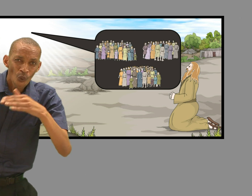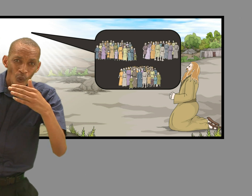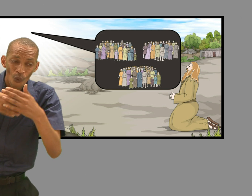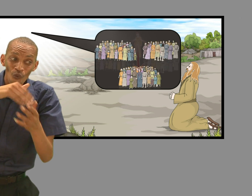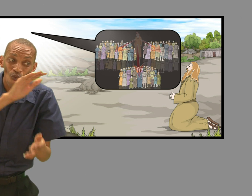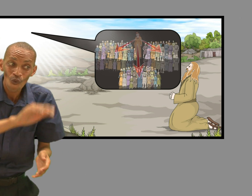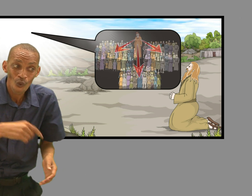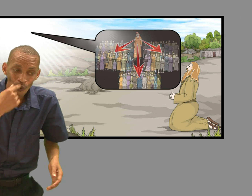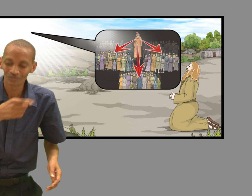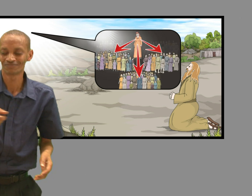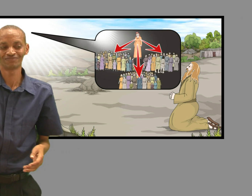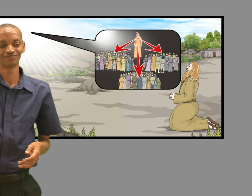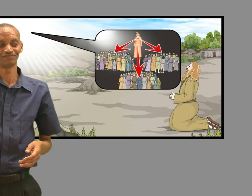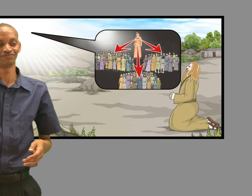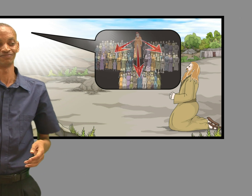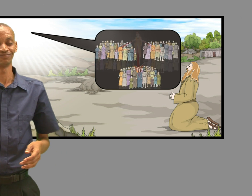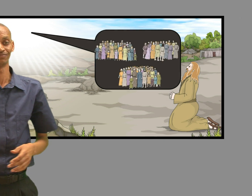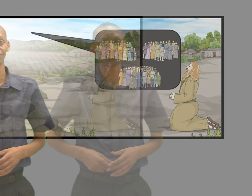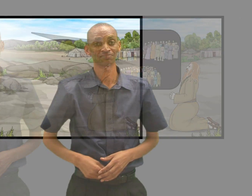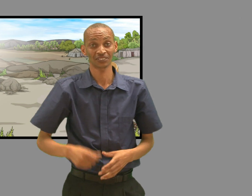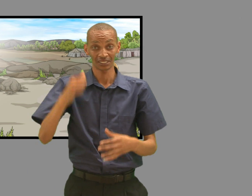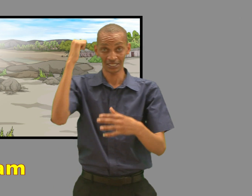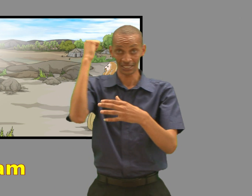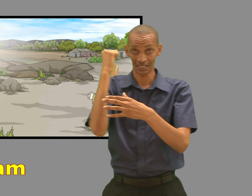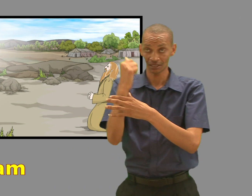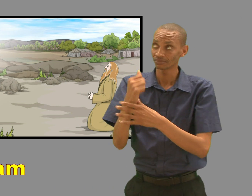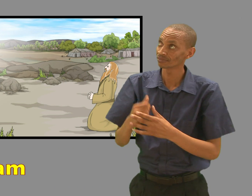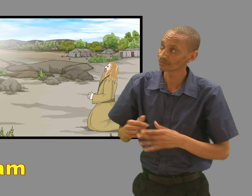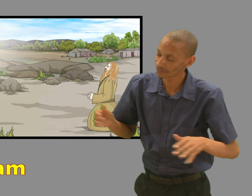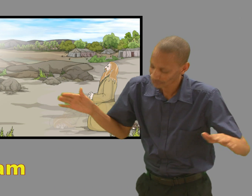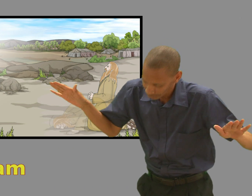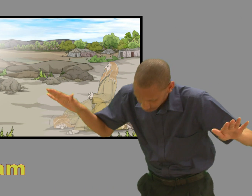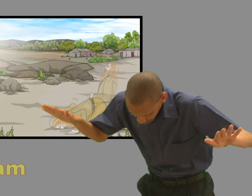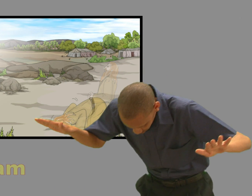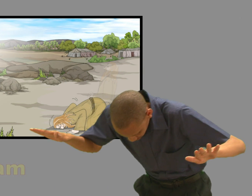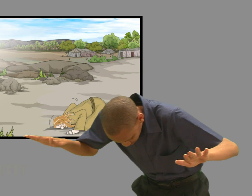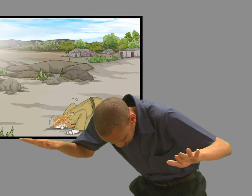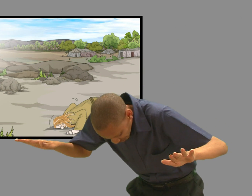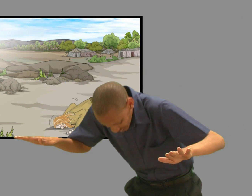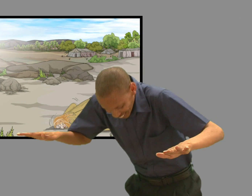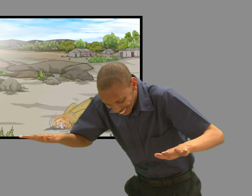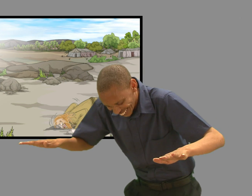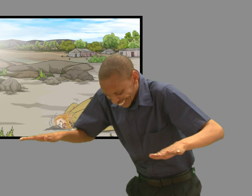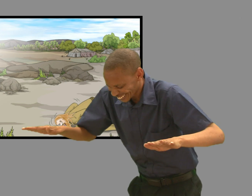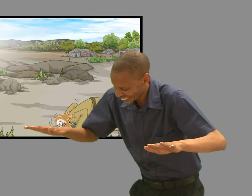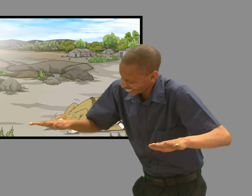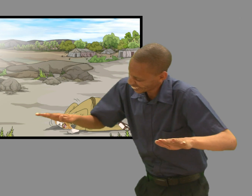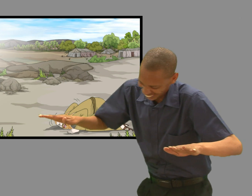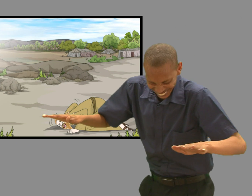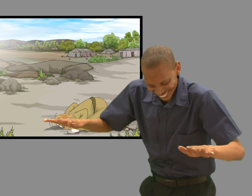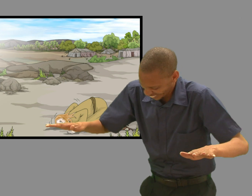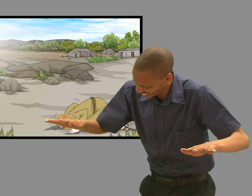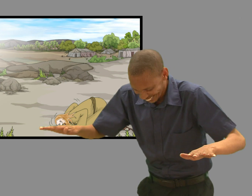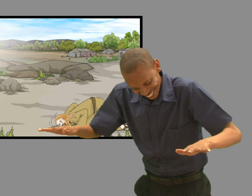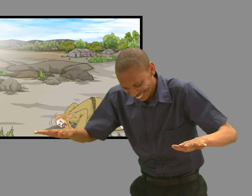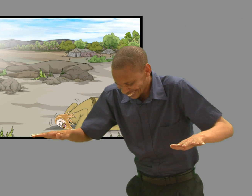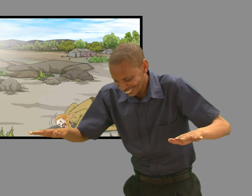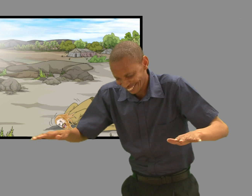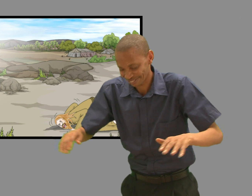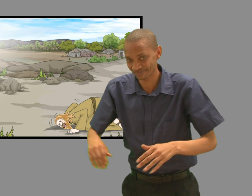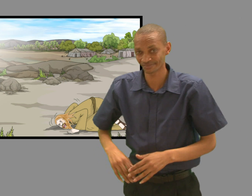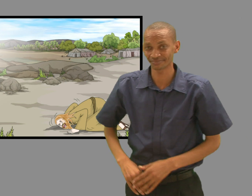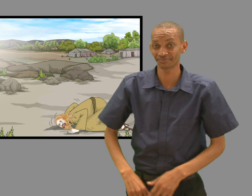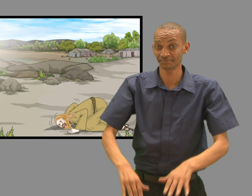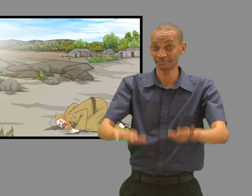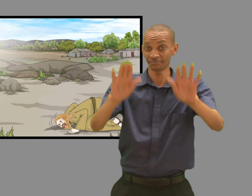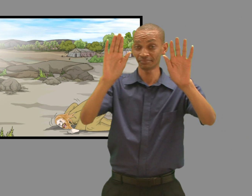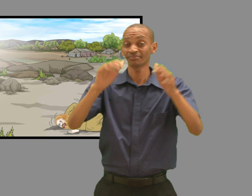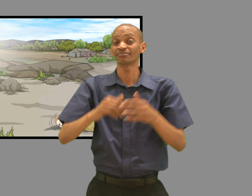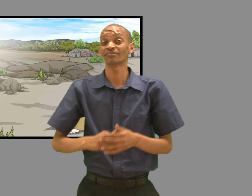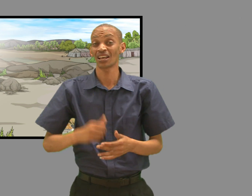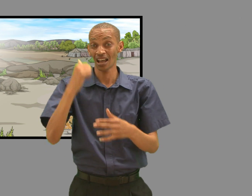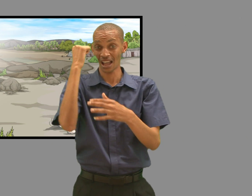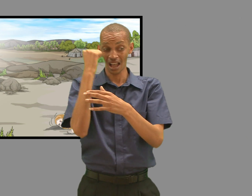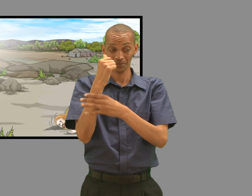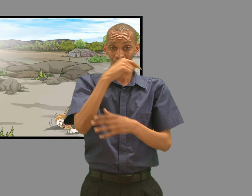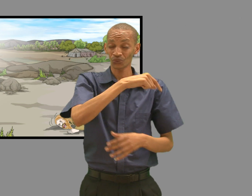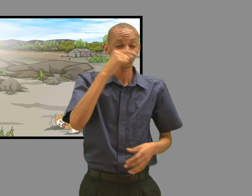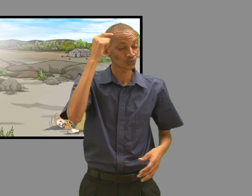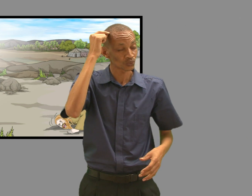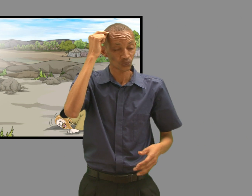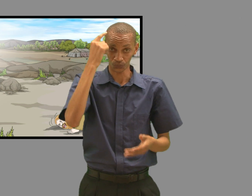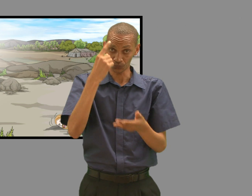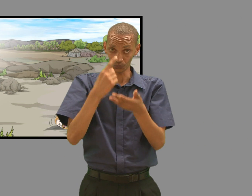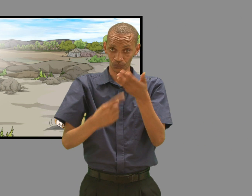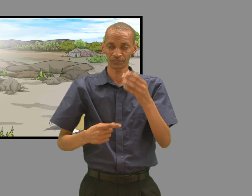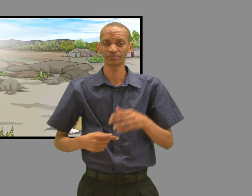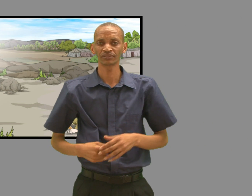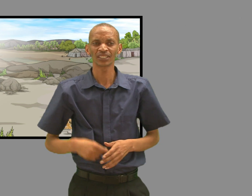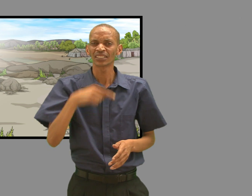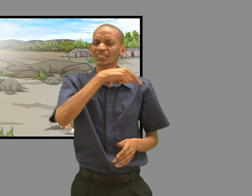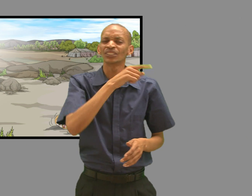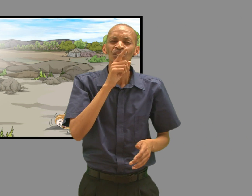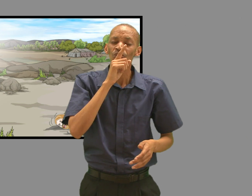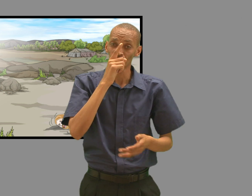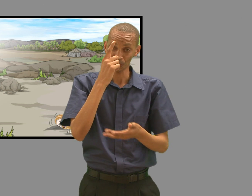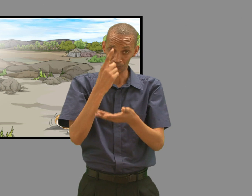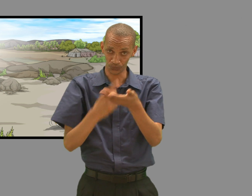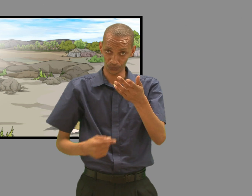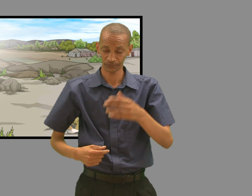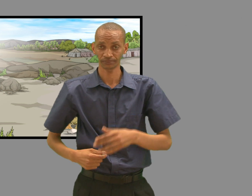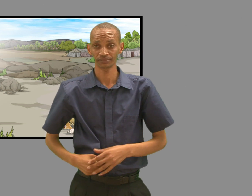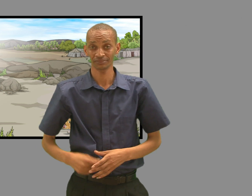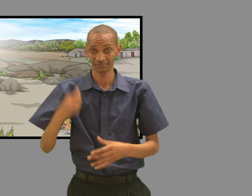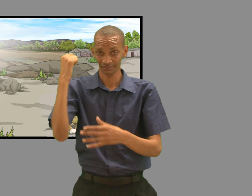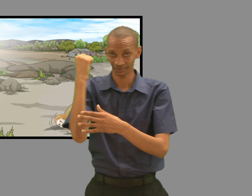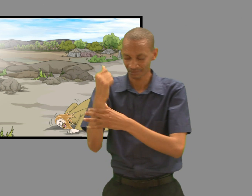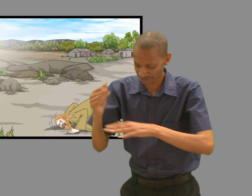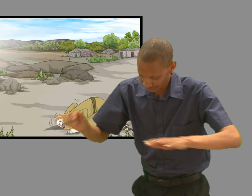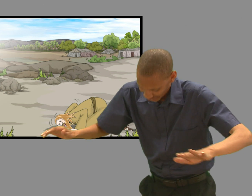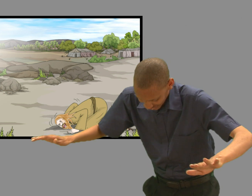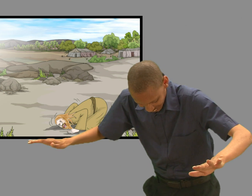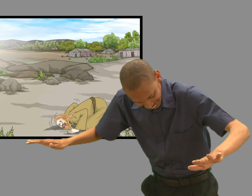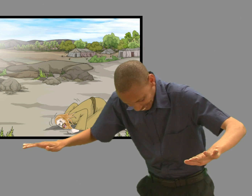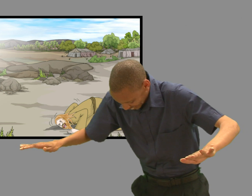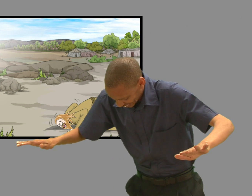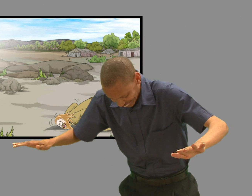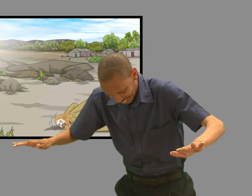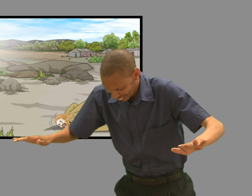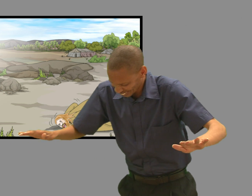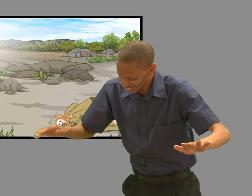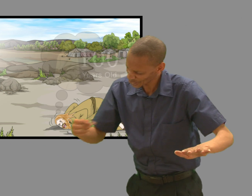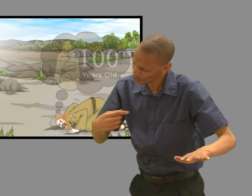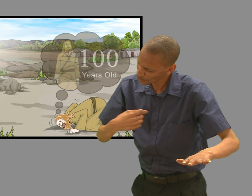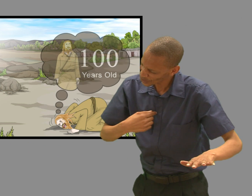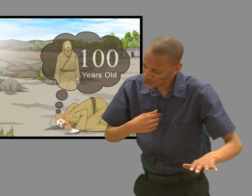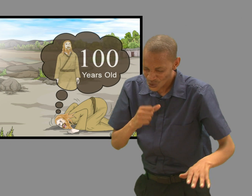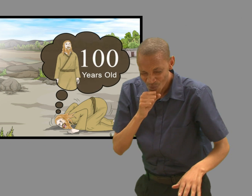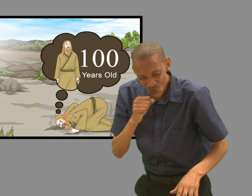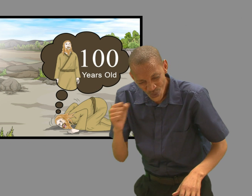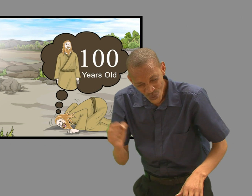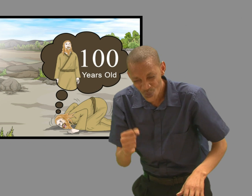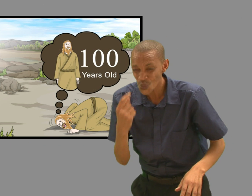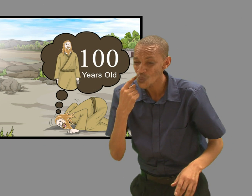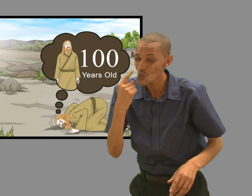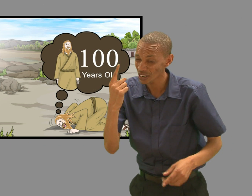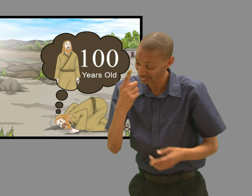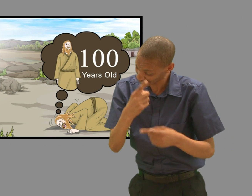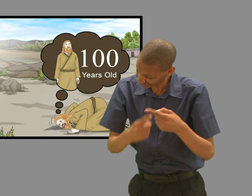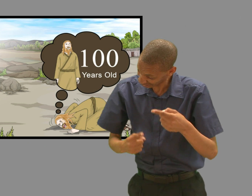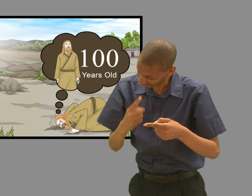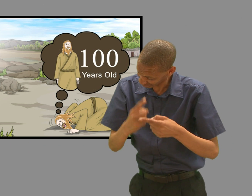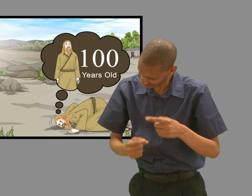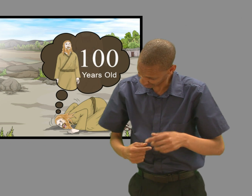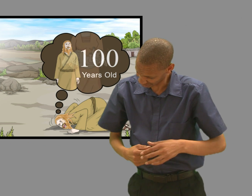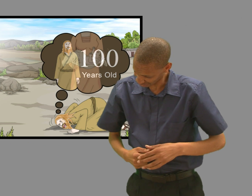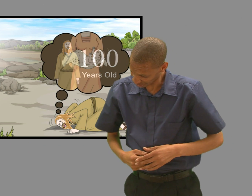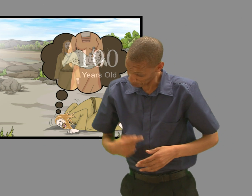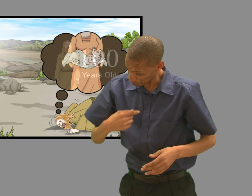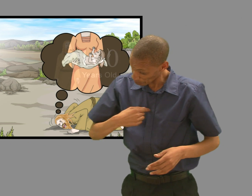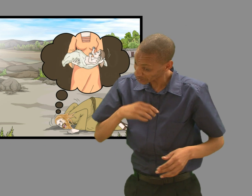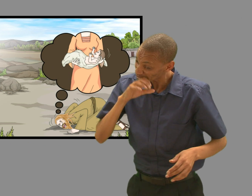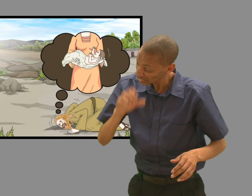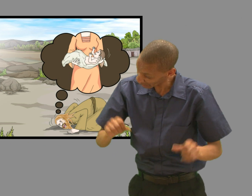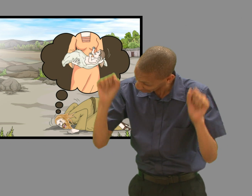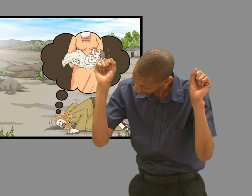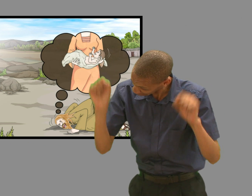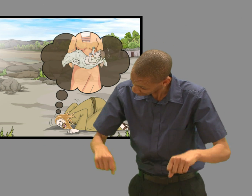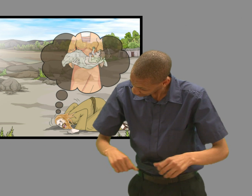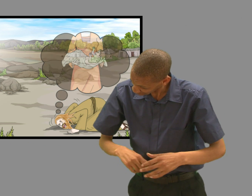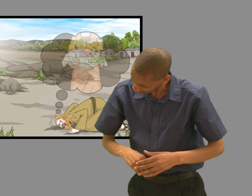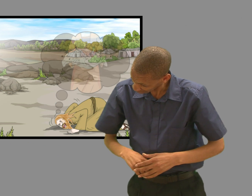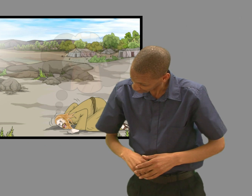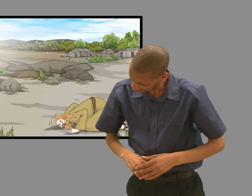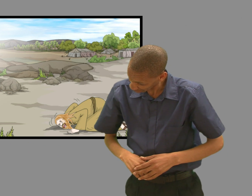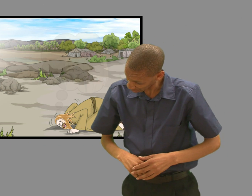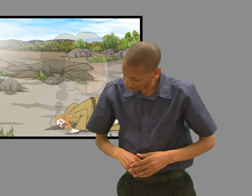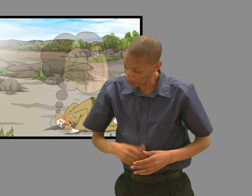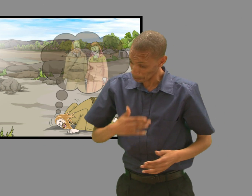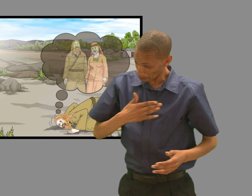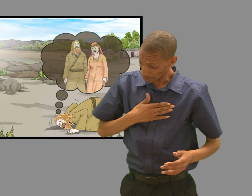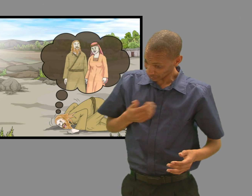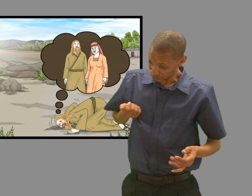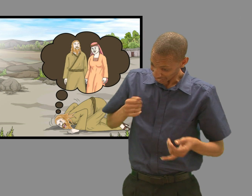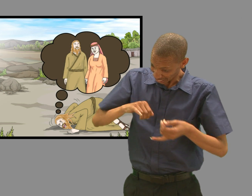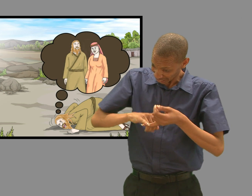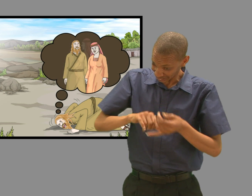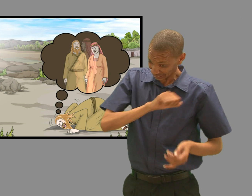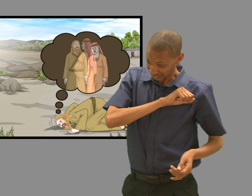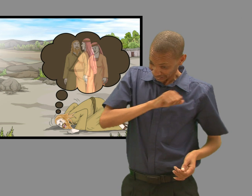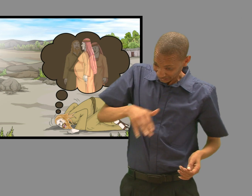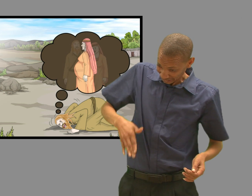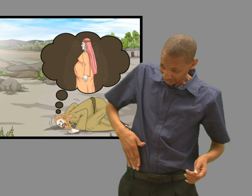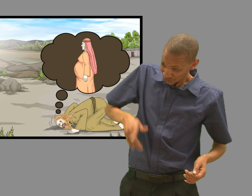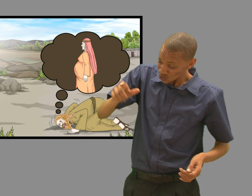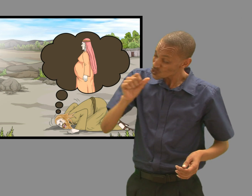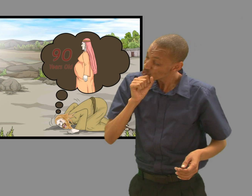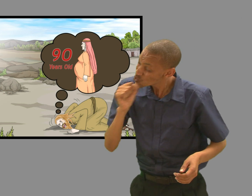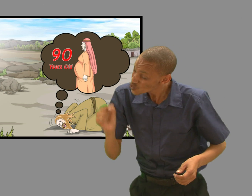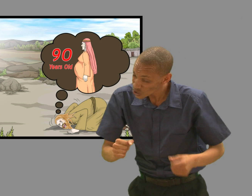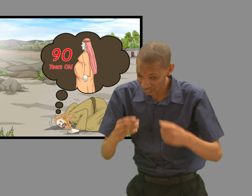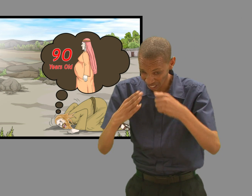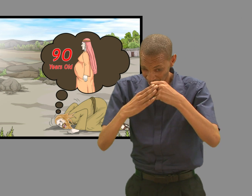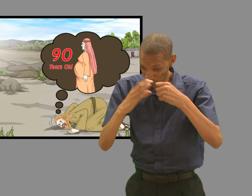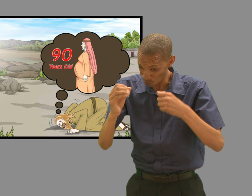Abraham fell facedown. Then he laughed and said to himself, “Can a child be born to a man who is a hundred years old?